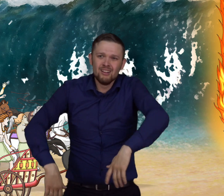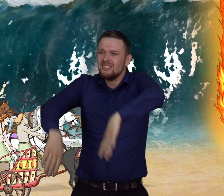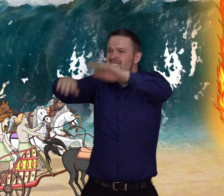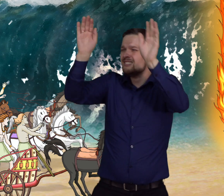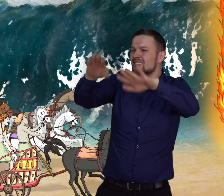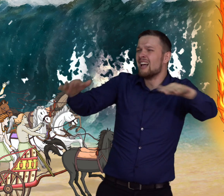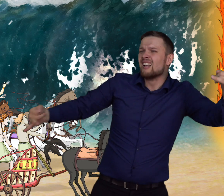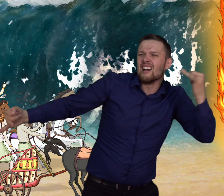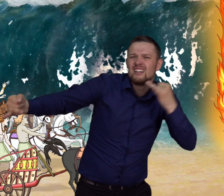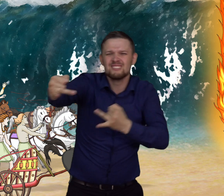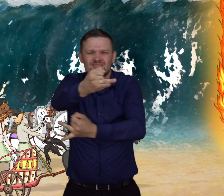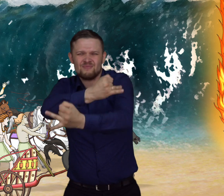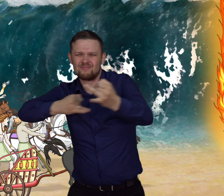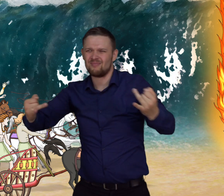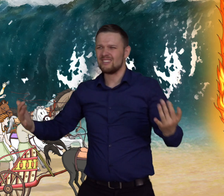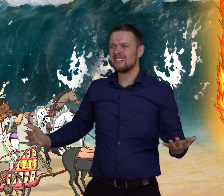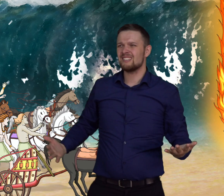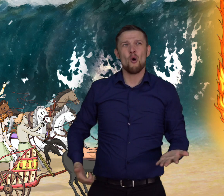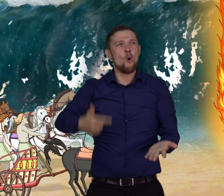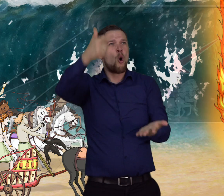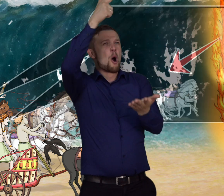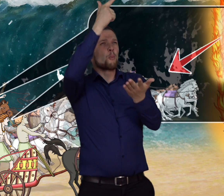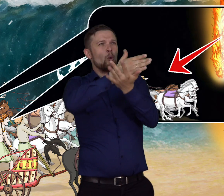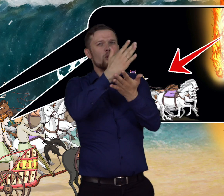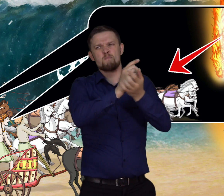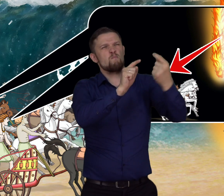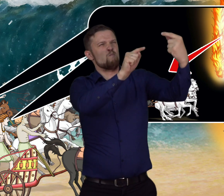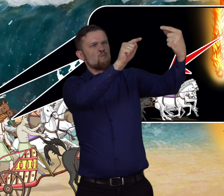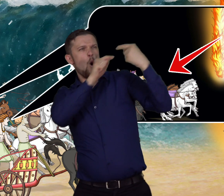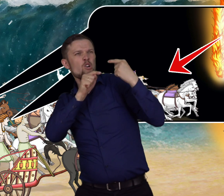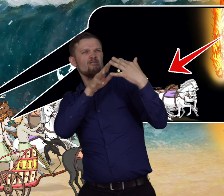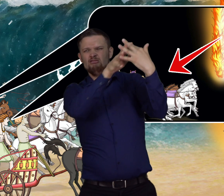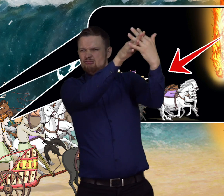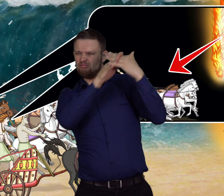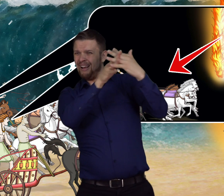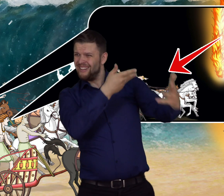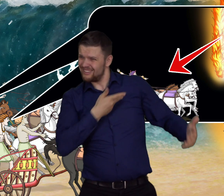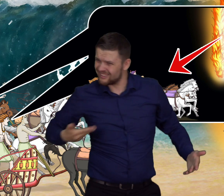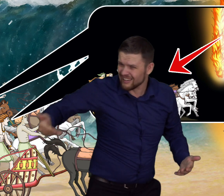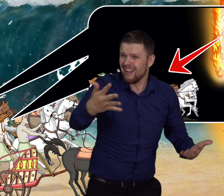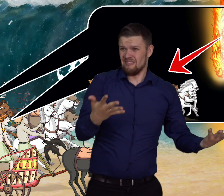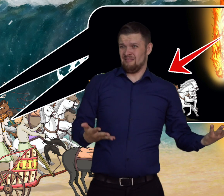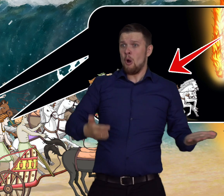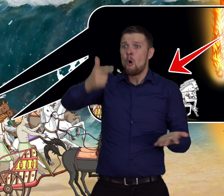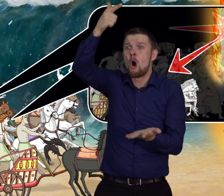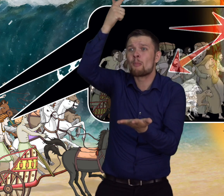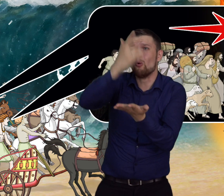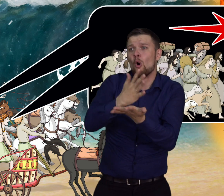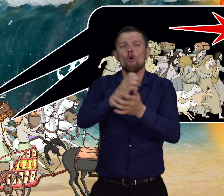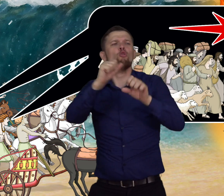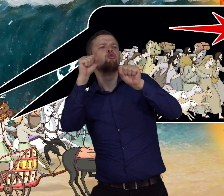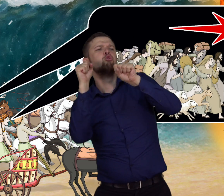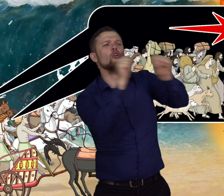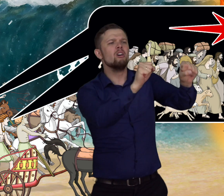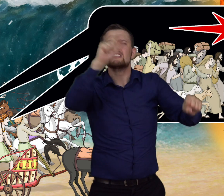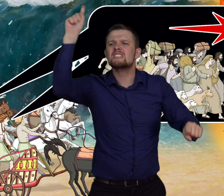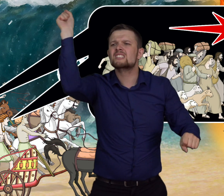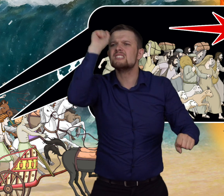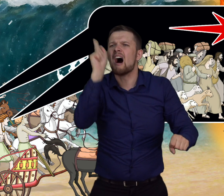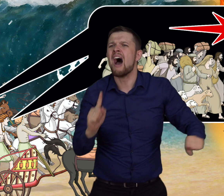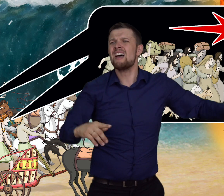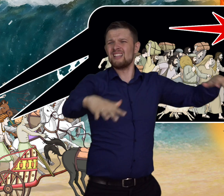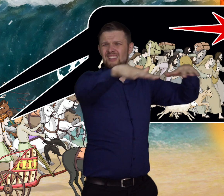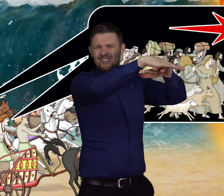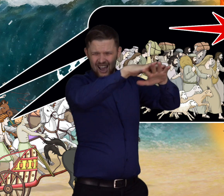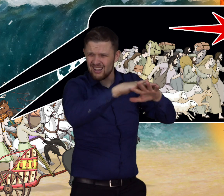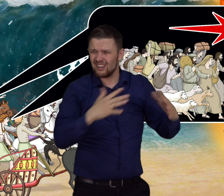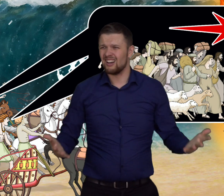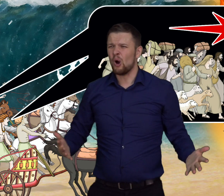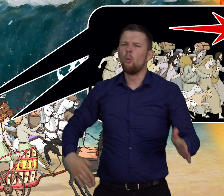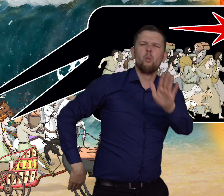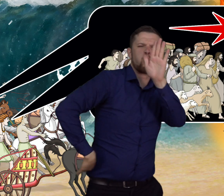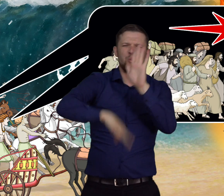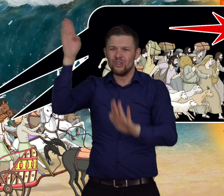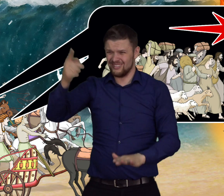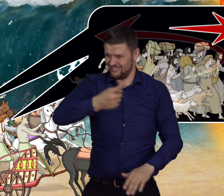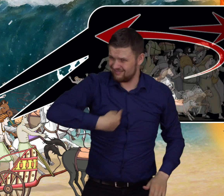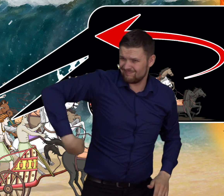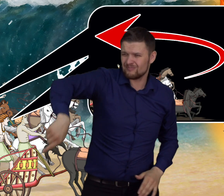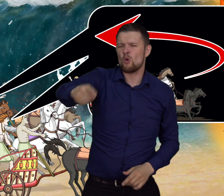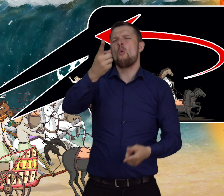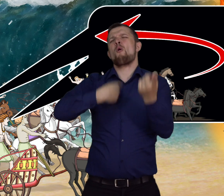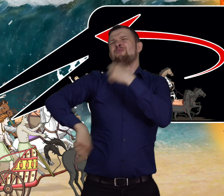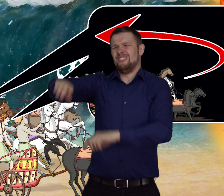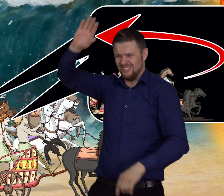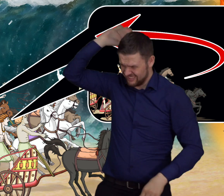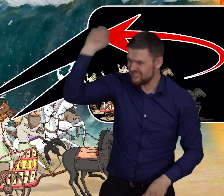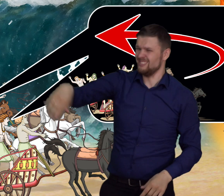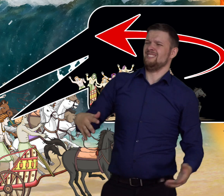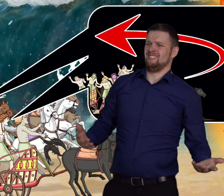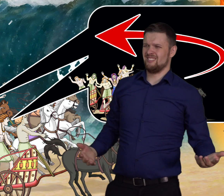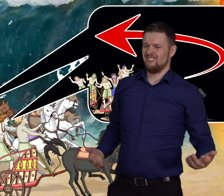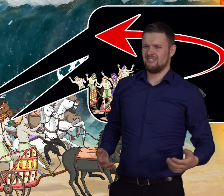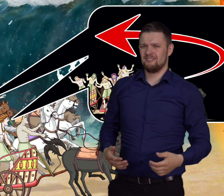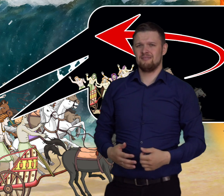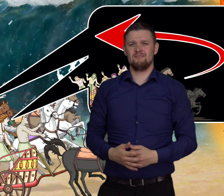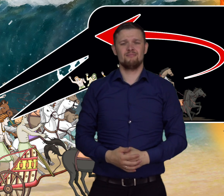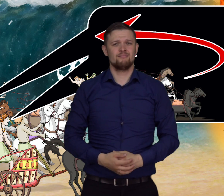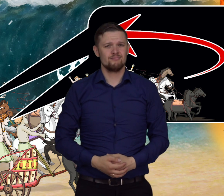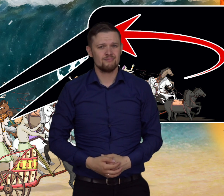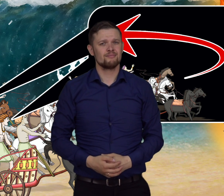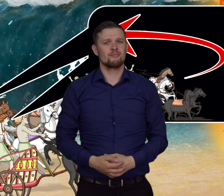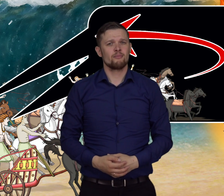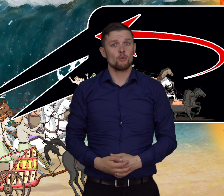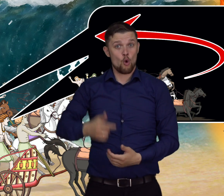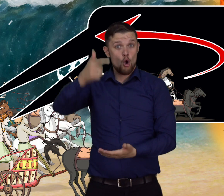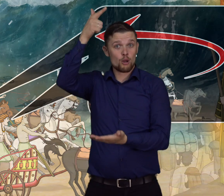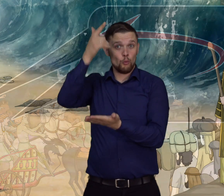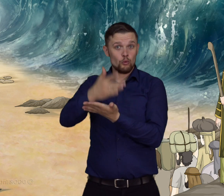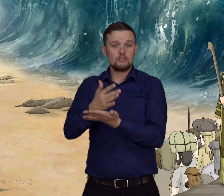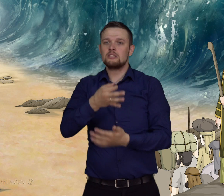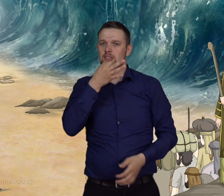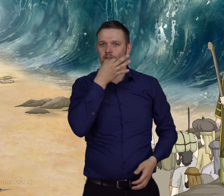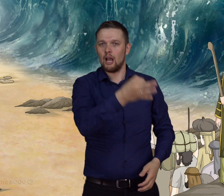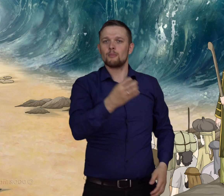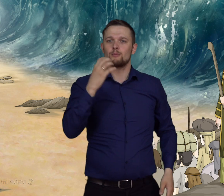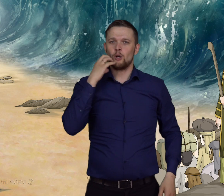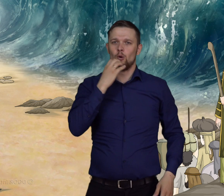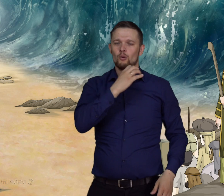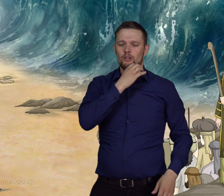“Let us flee from the Israelites,” said the Egyptians, “for the LORD is fighting for them against Egypt!”